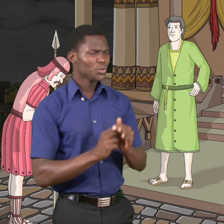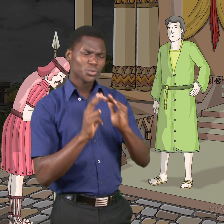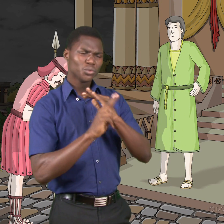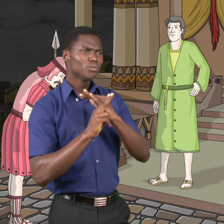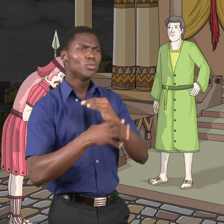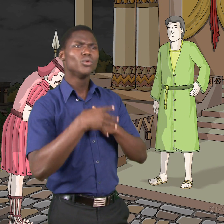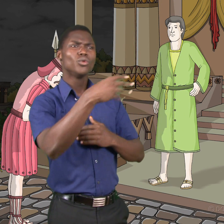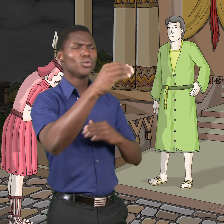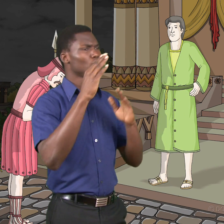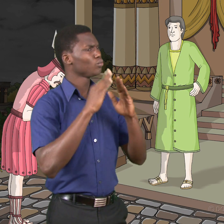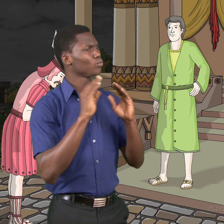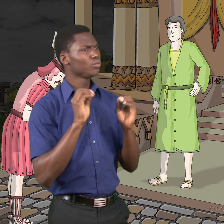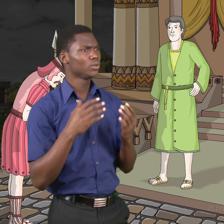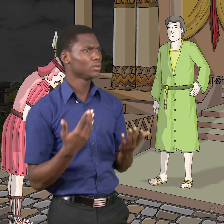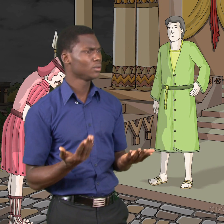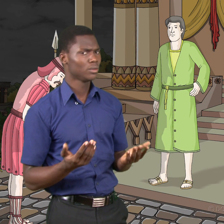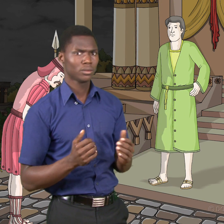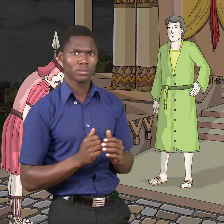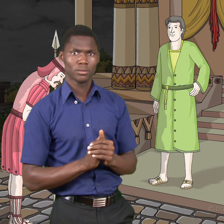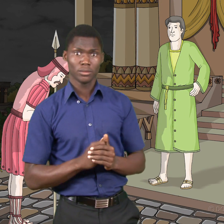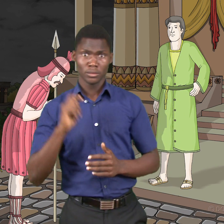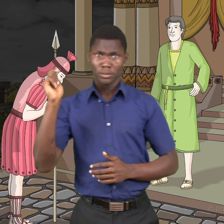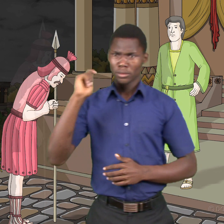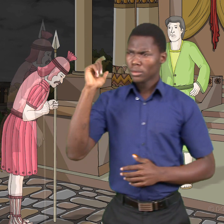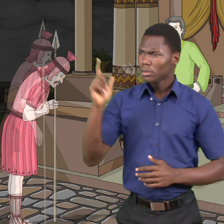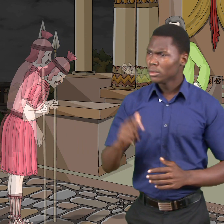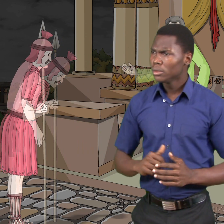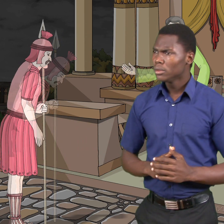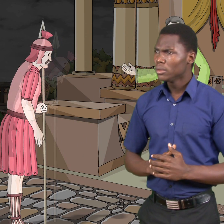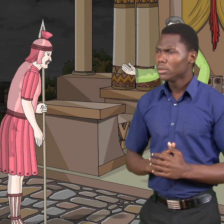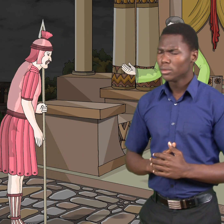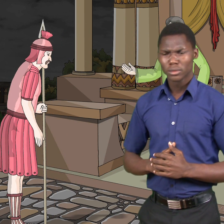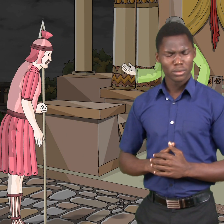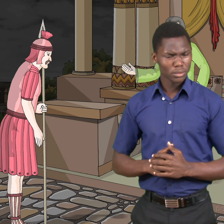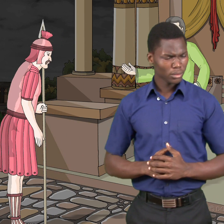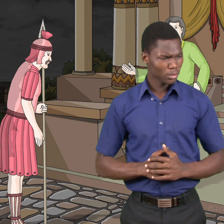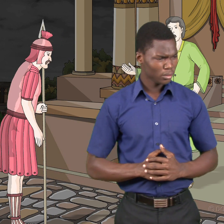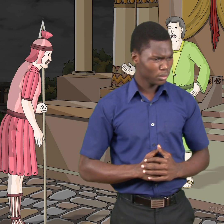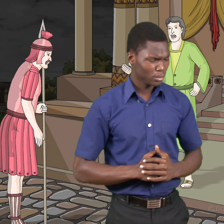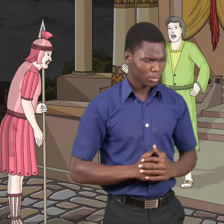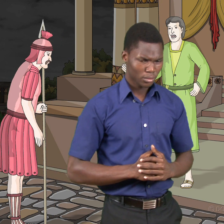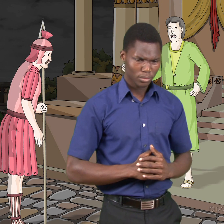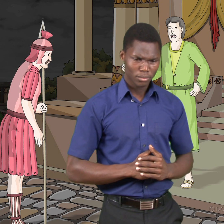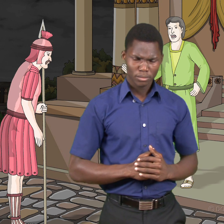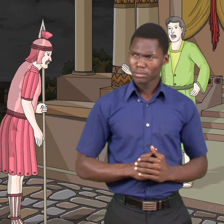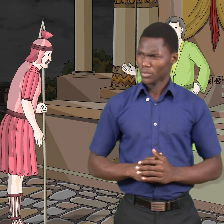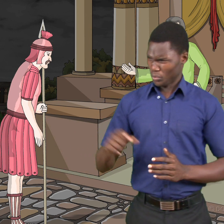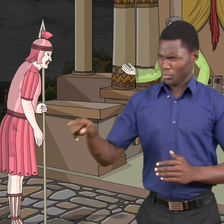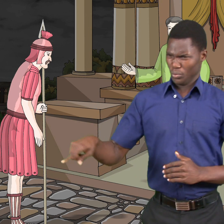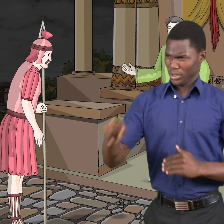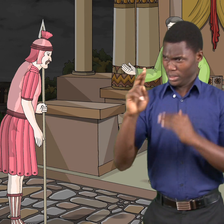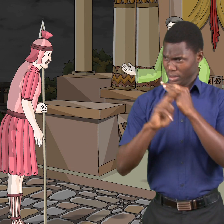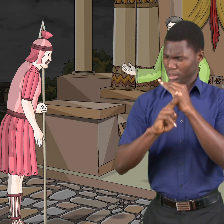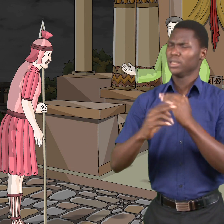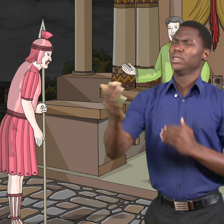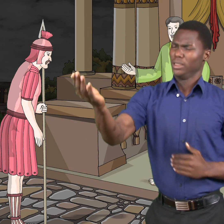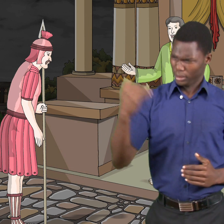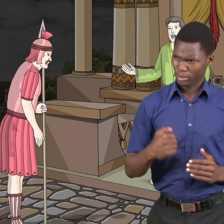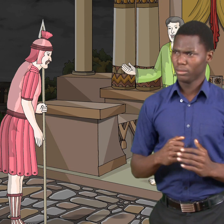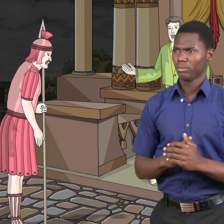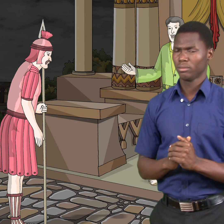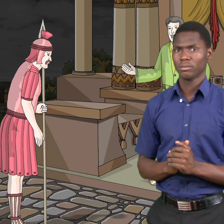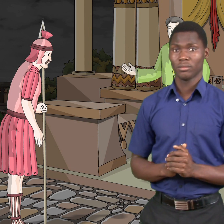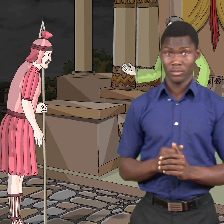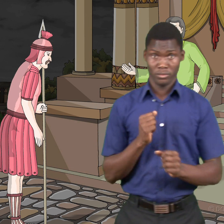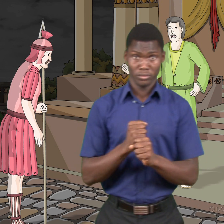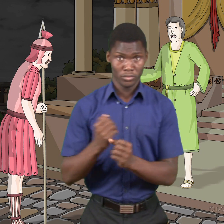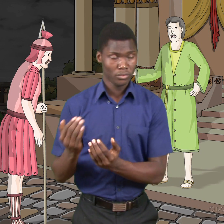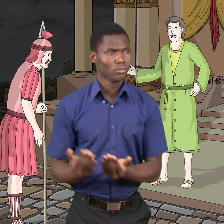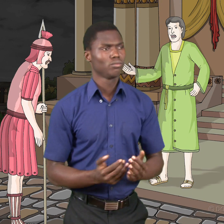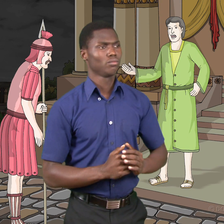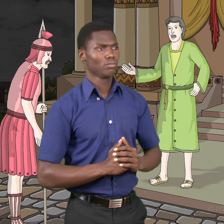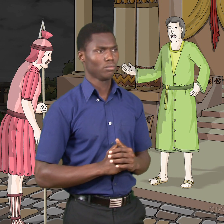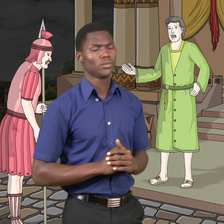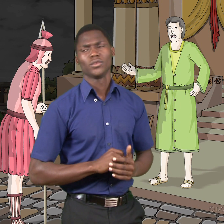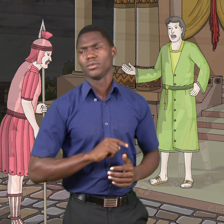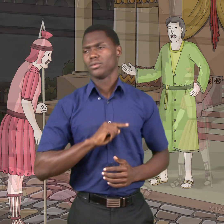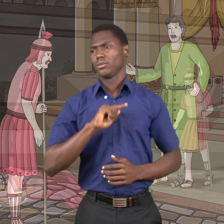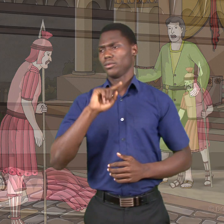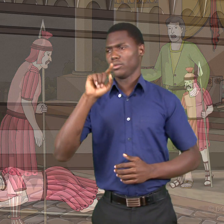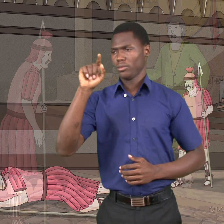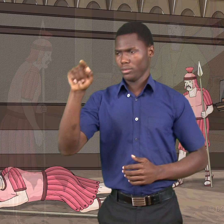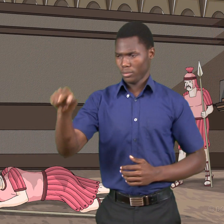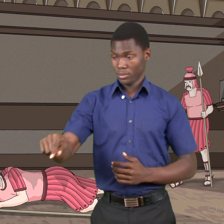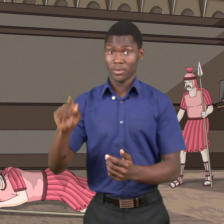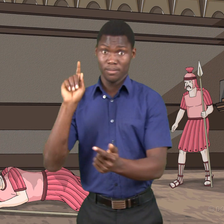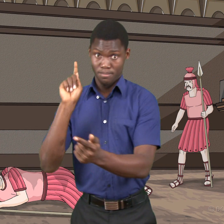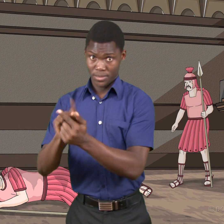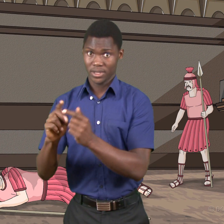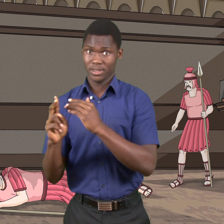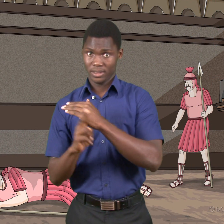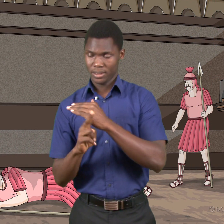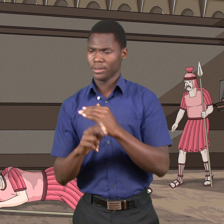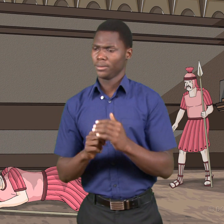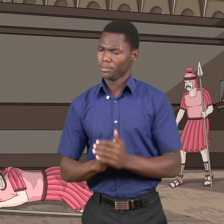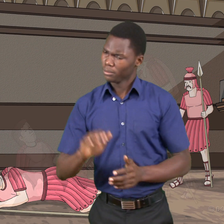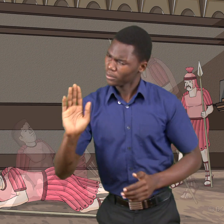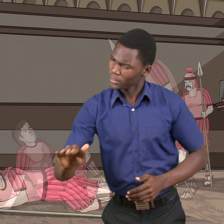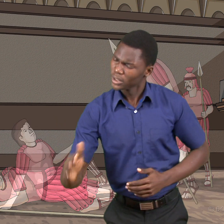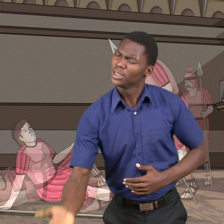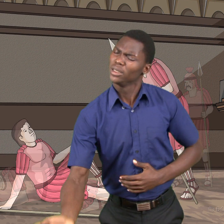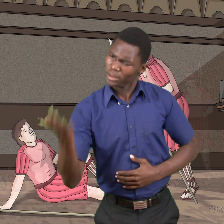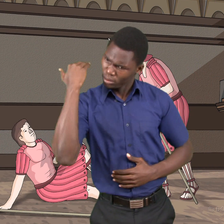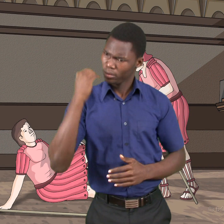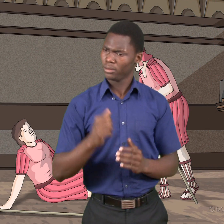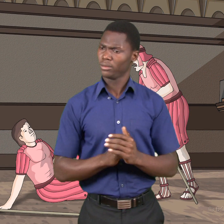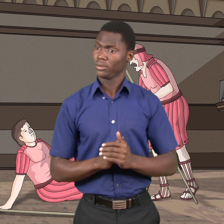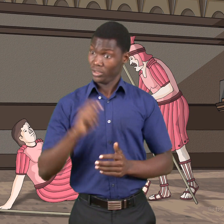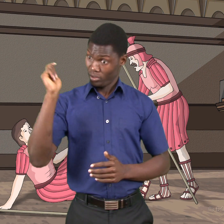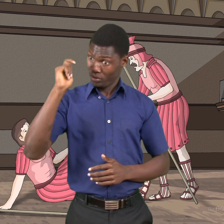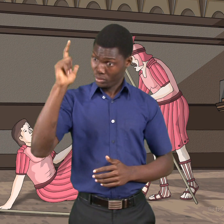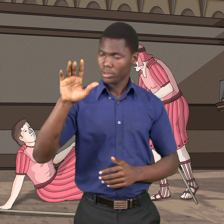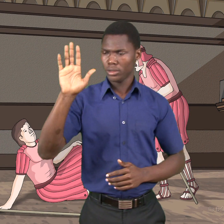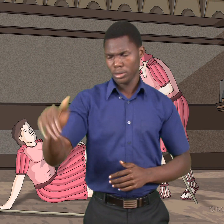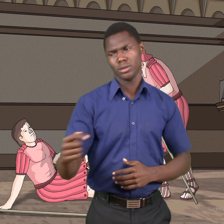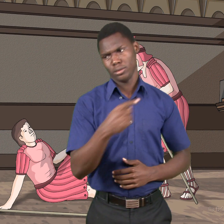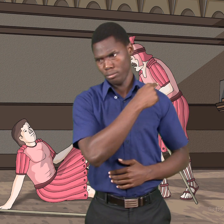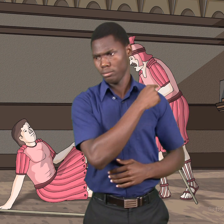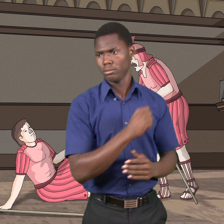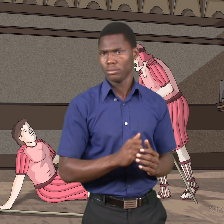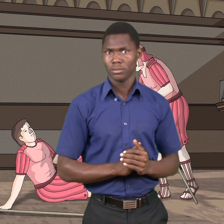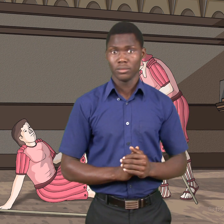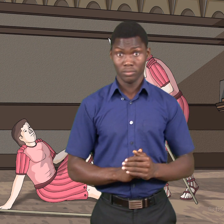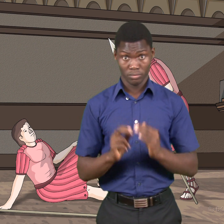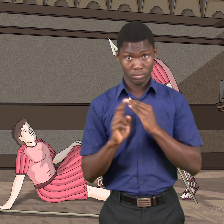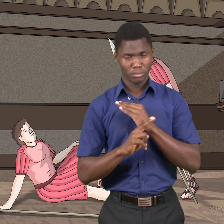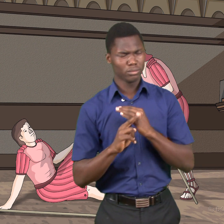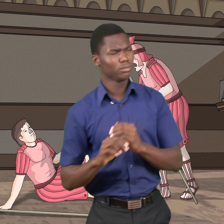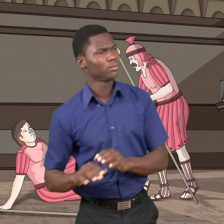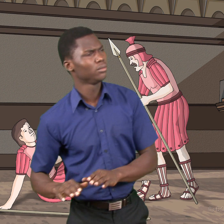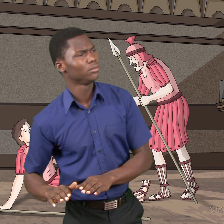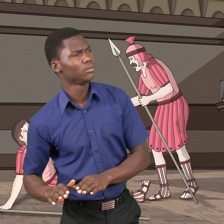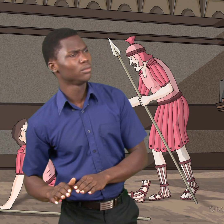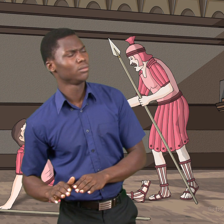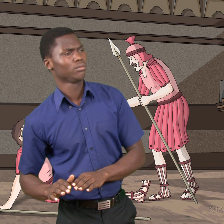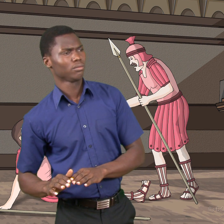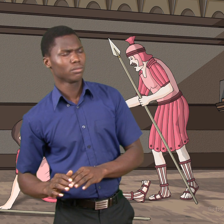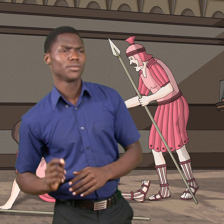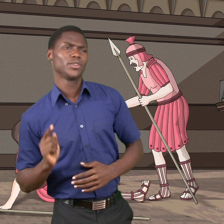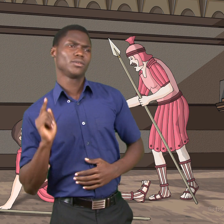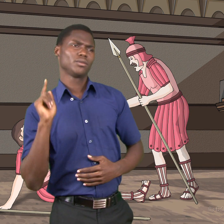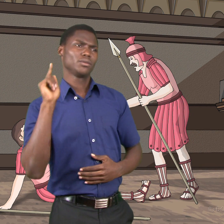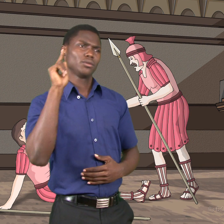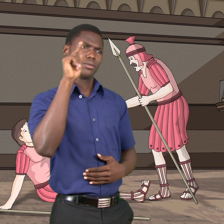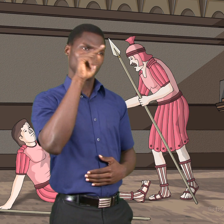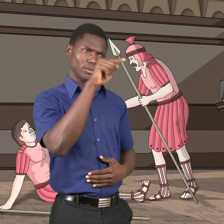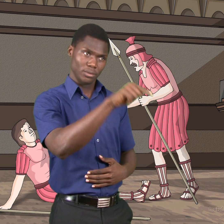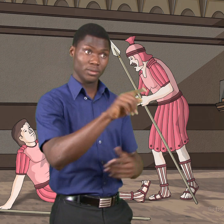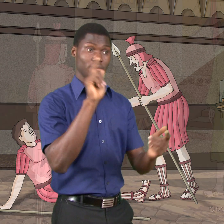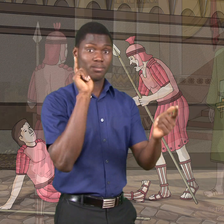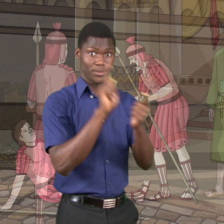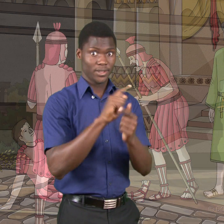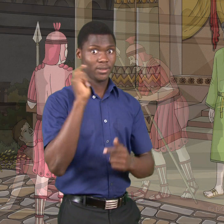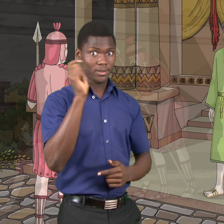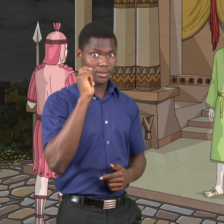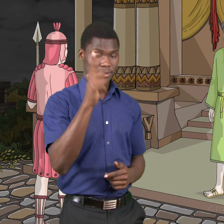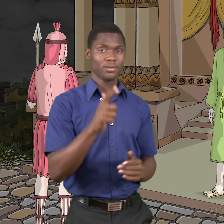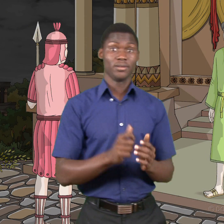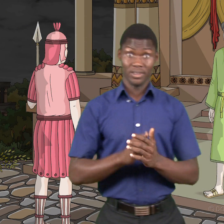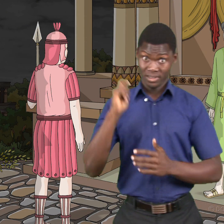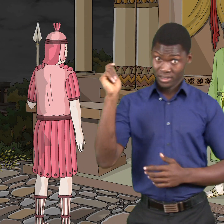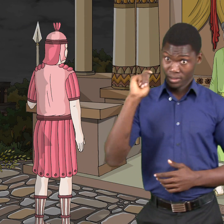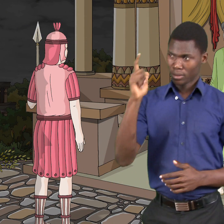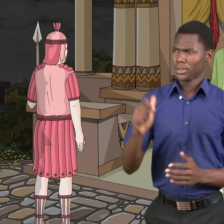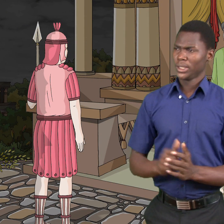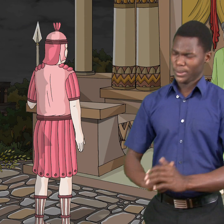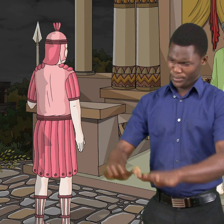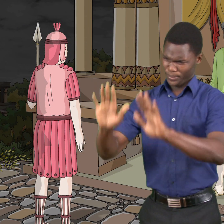he did not go down to his house. And David was told, “Uriah did not go home.”